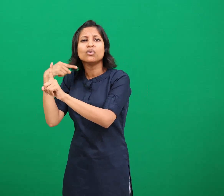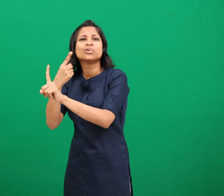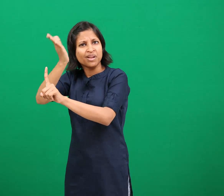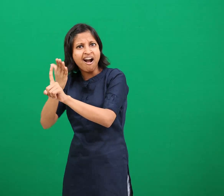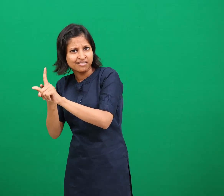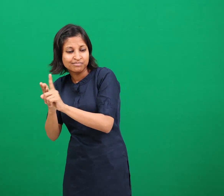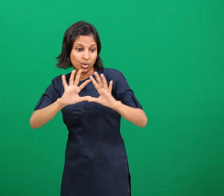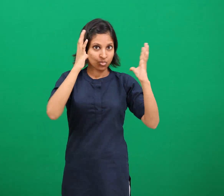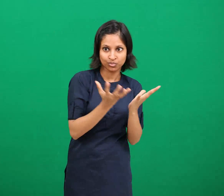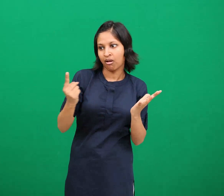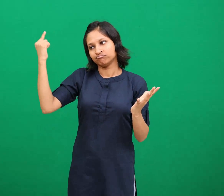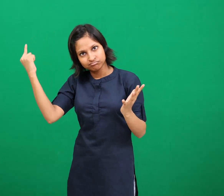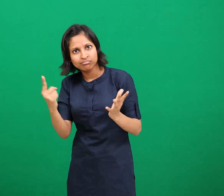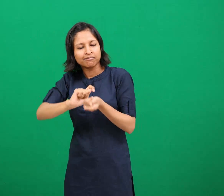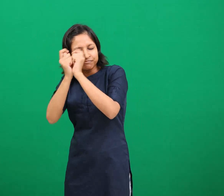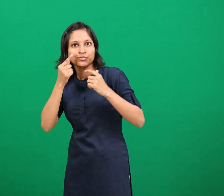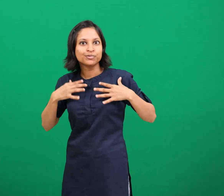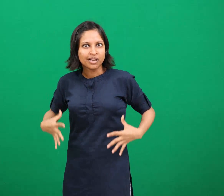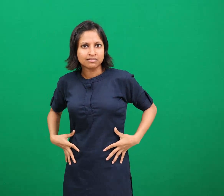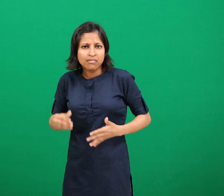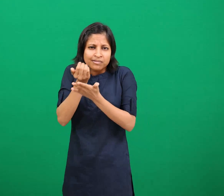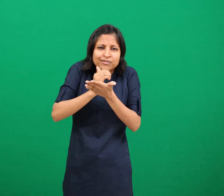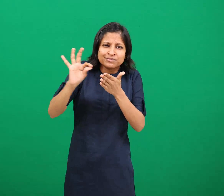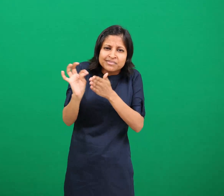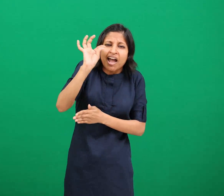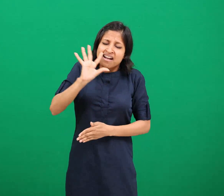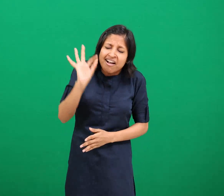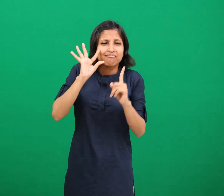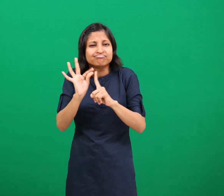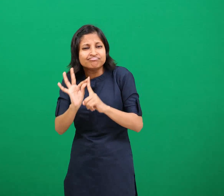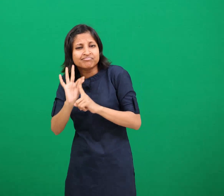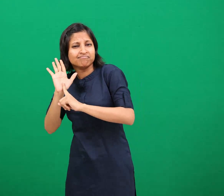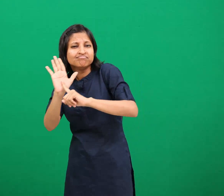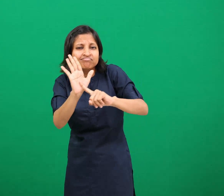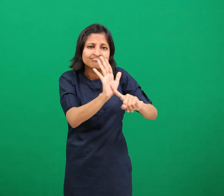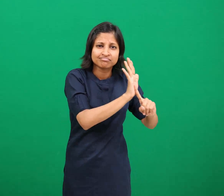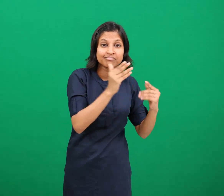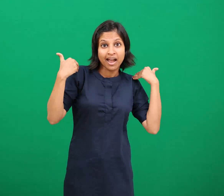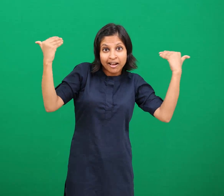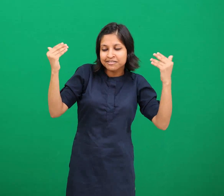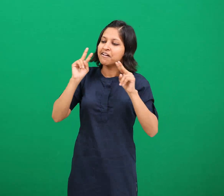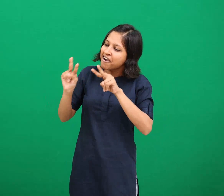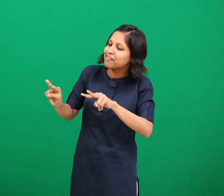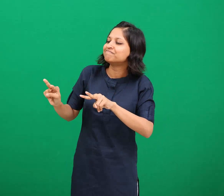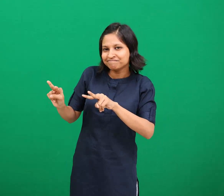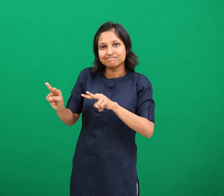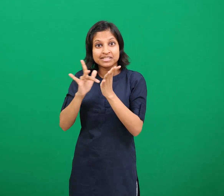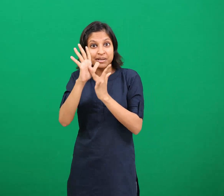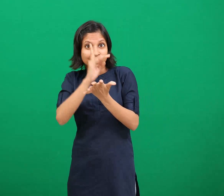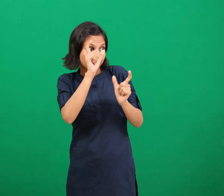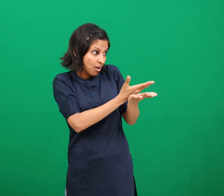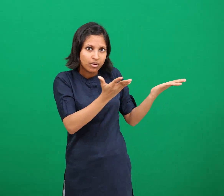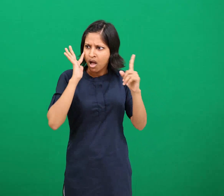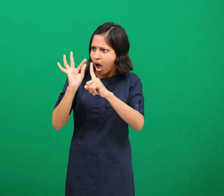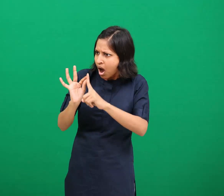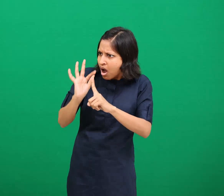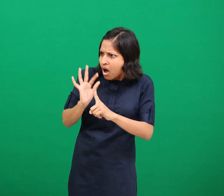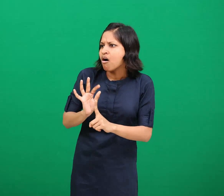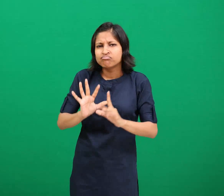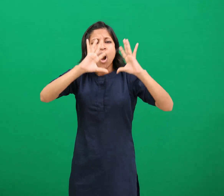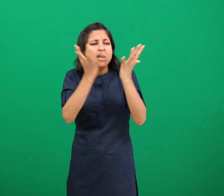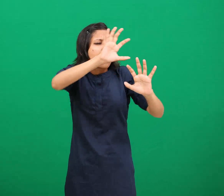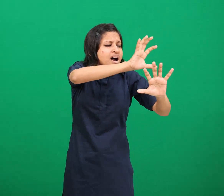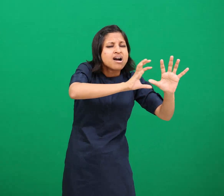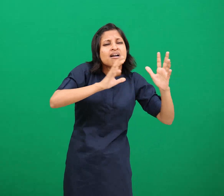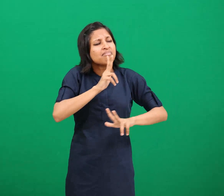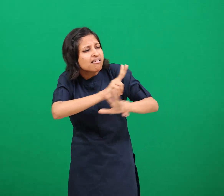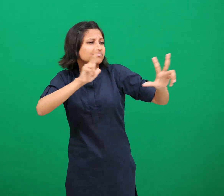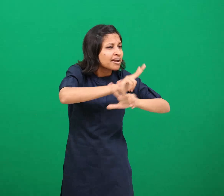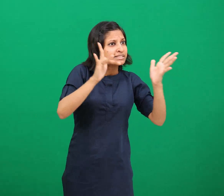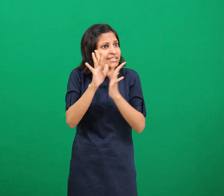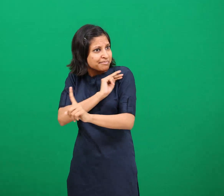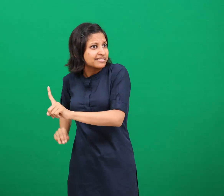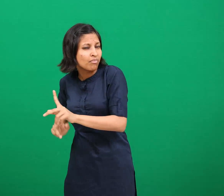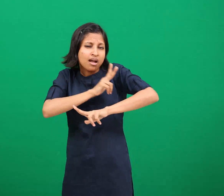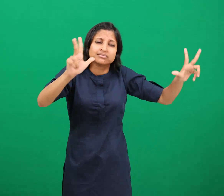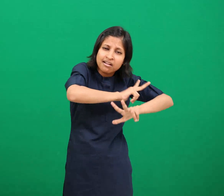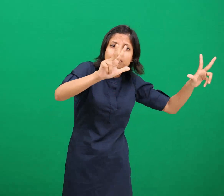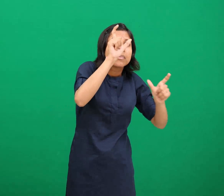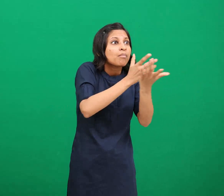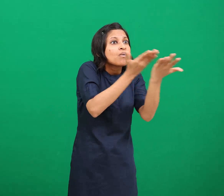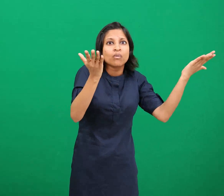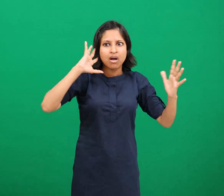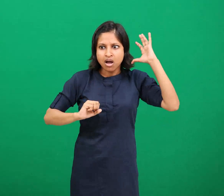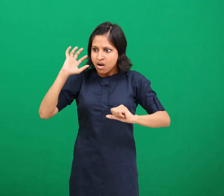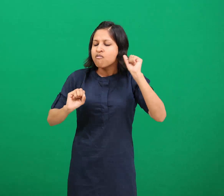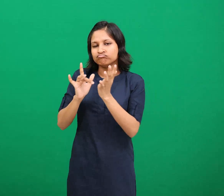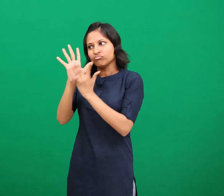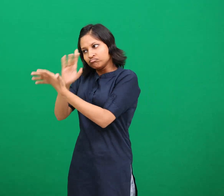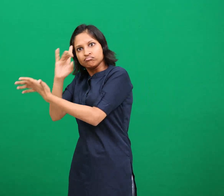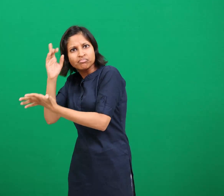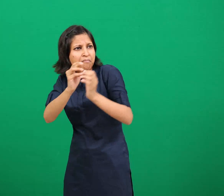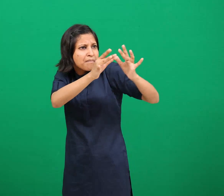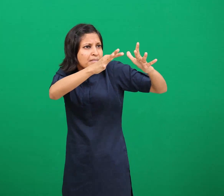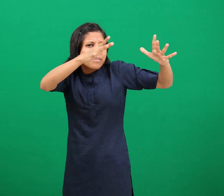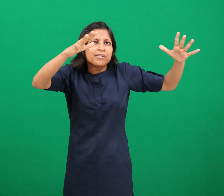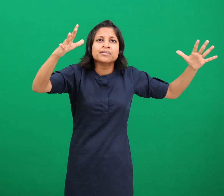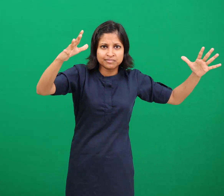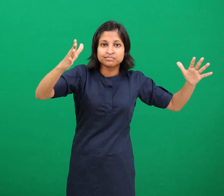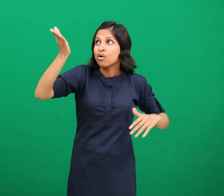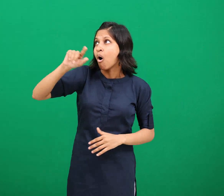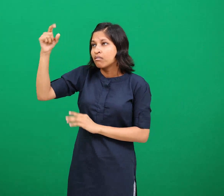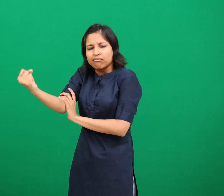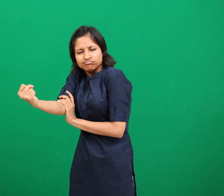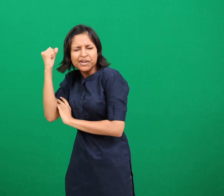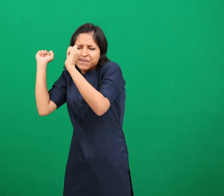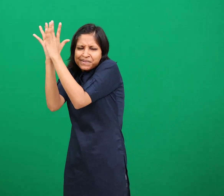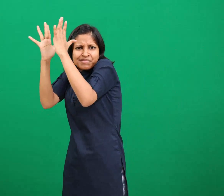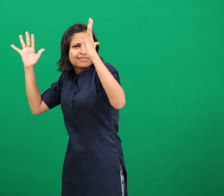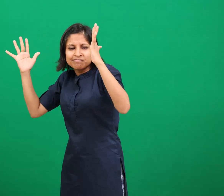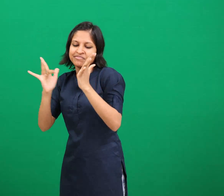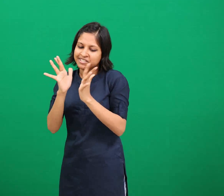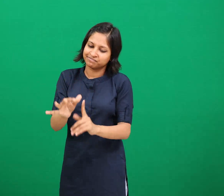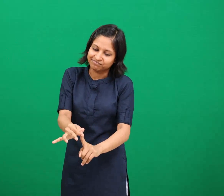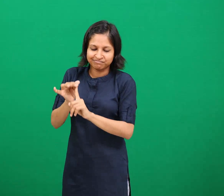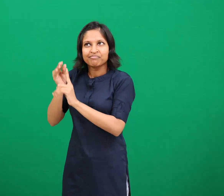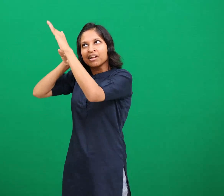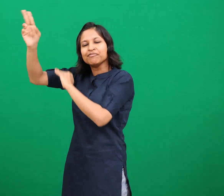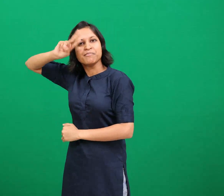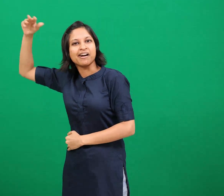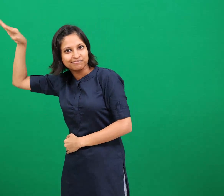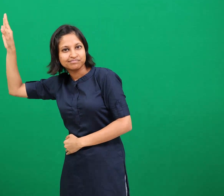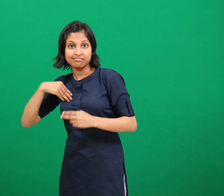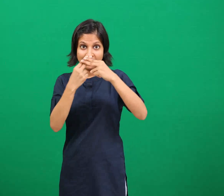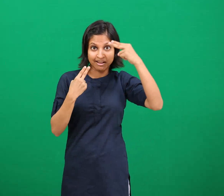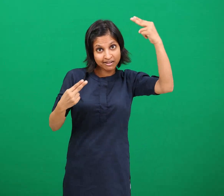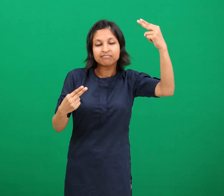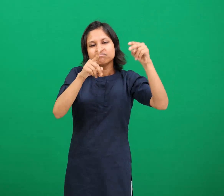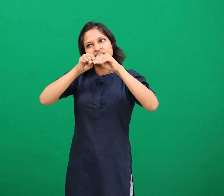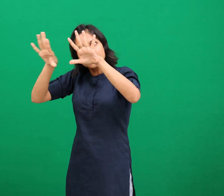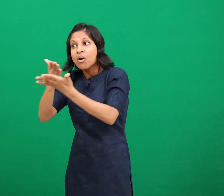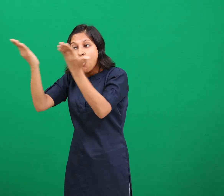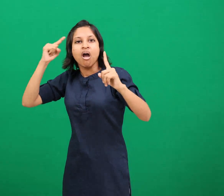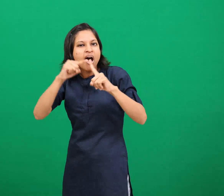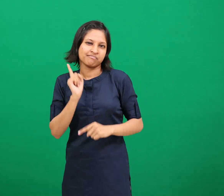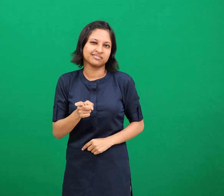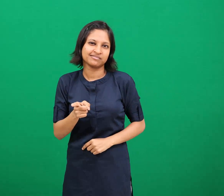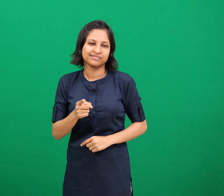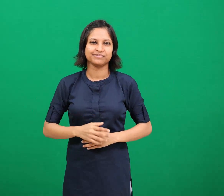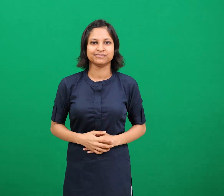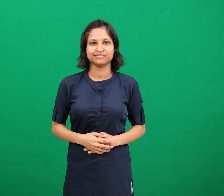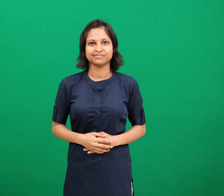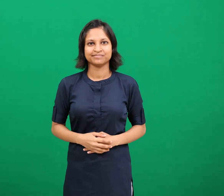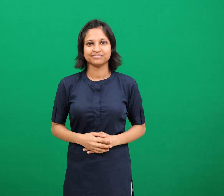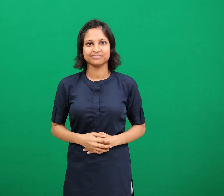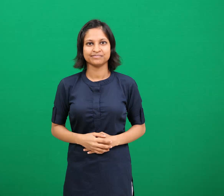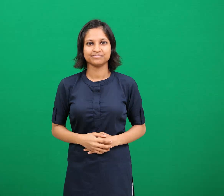By common confession, the mystery of godliness is great: He appeared in the flesh, was vindicated by the Spirit, was seen by angels, was proclaimed among the nations, was believed in throughout the world, was taken up in glory.